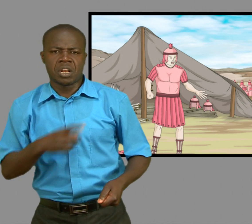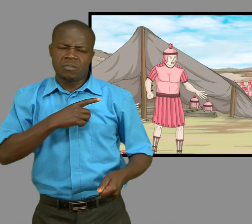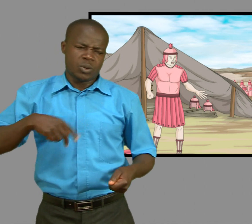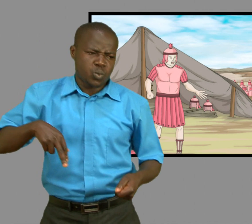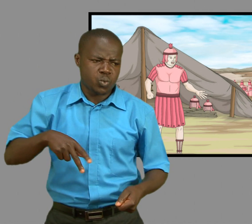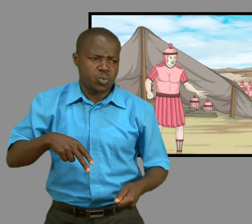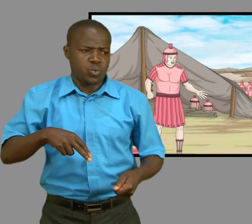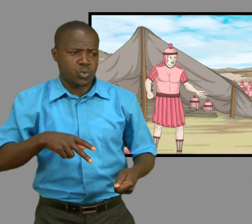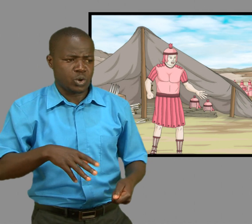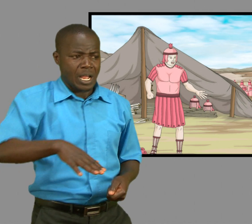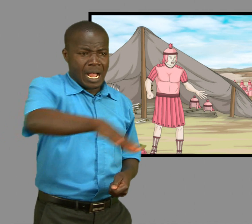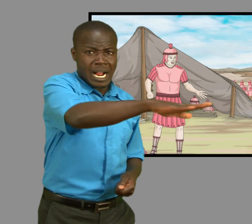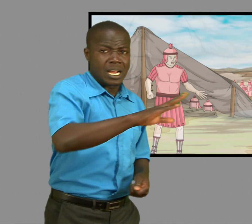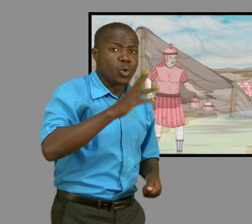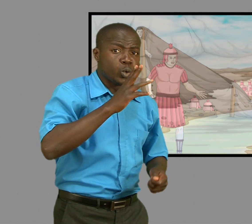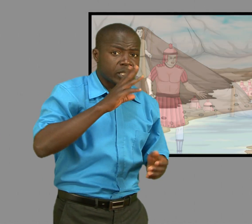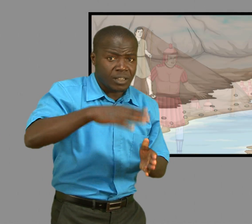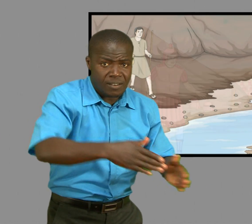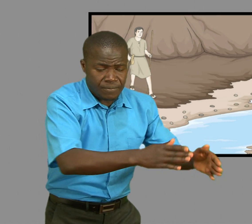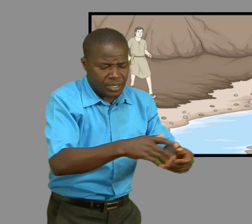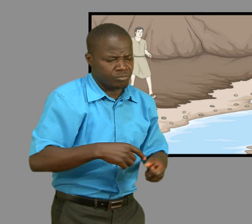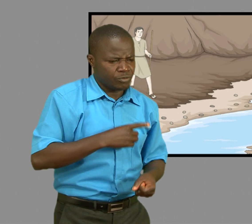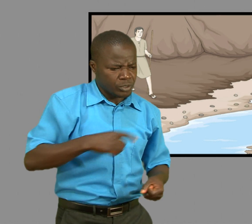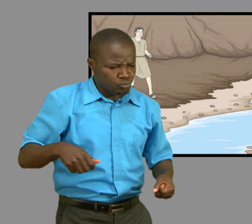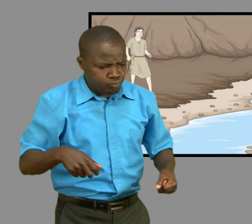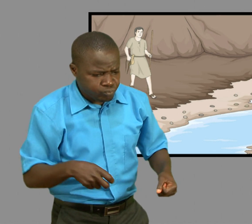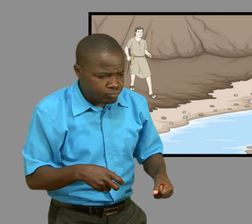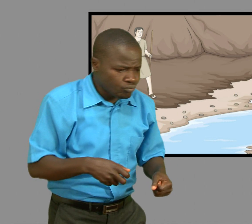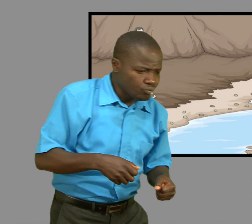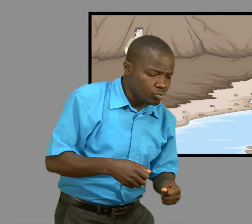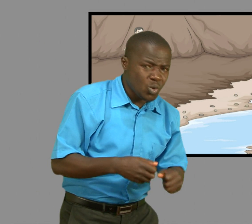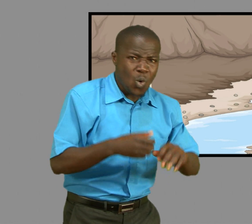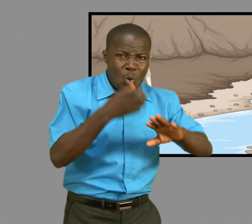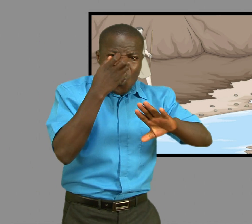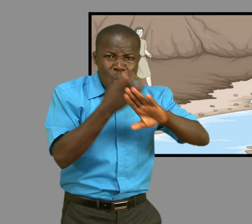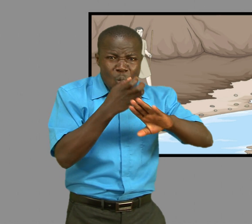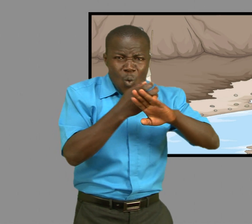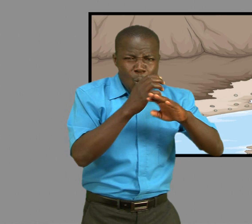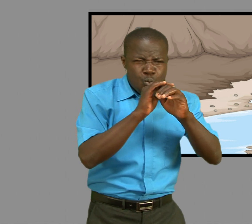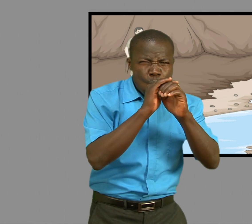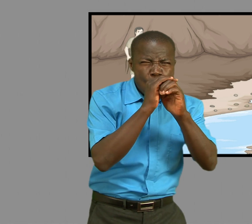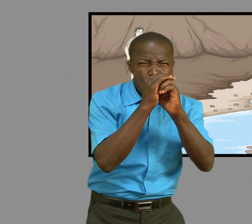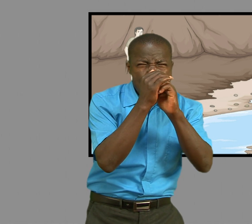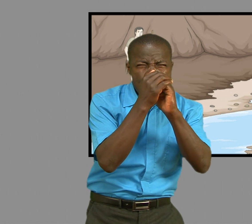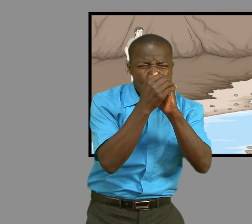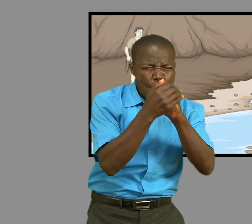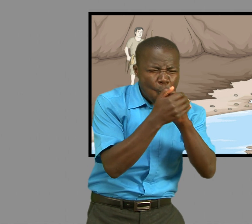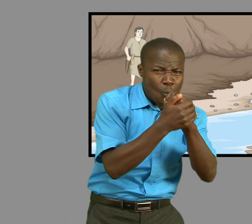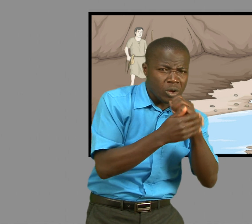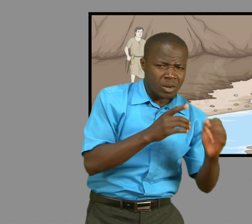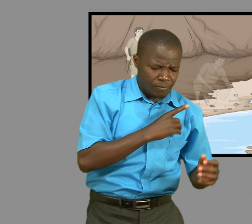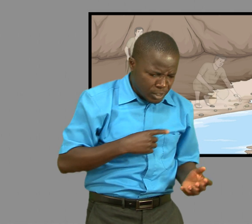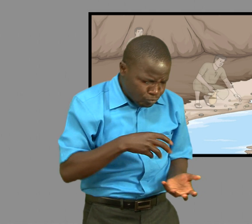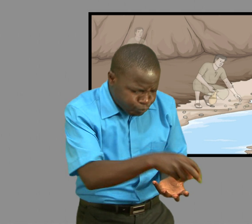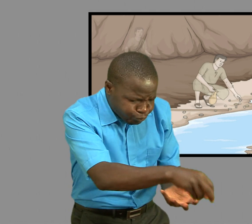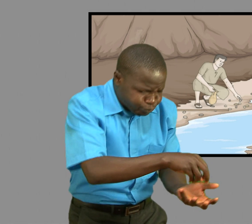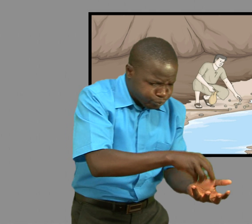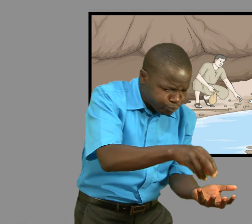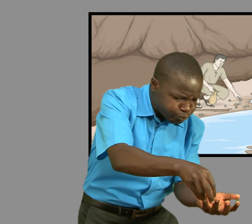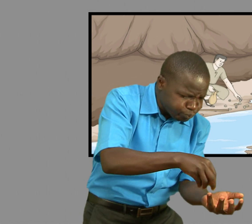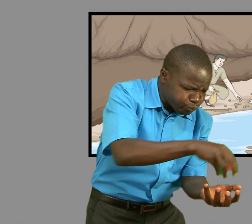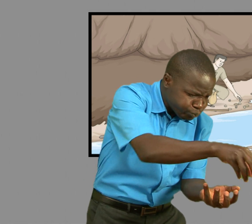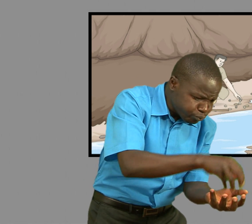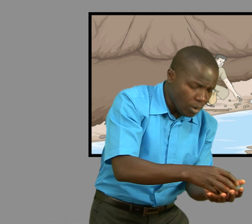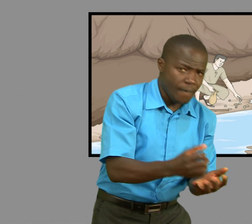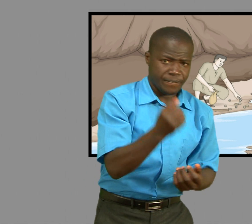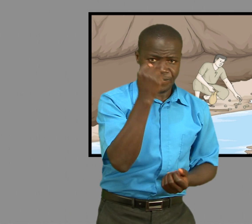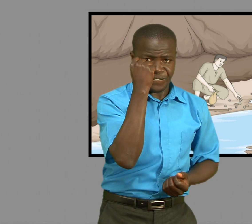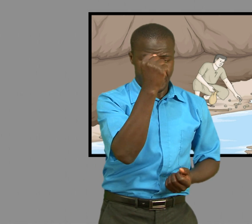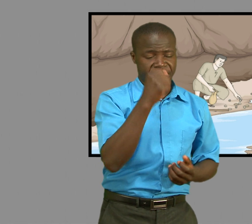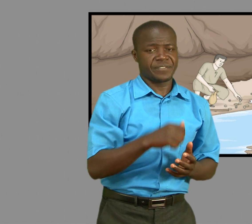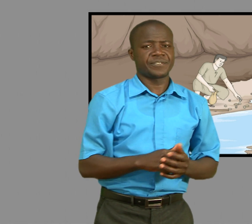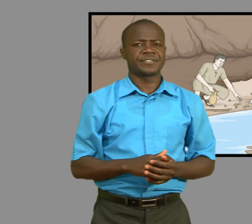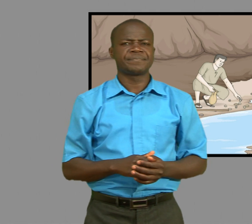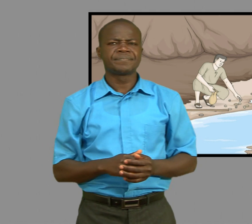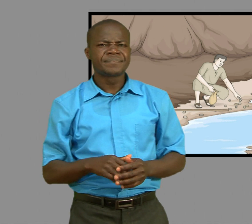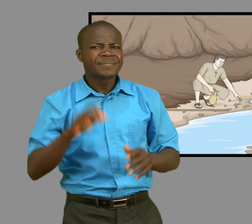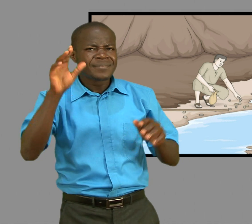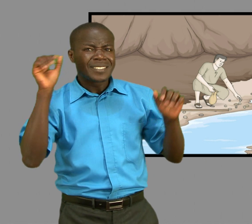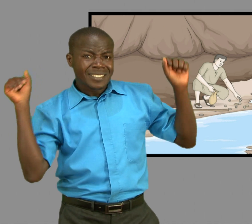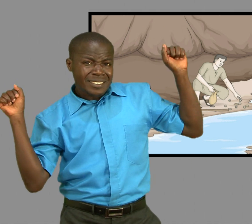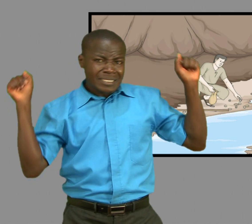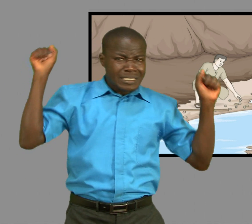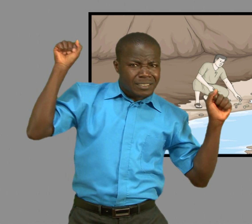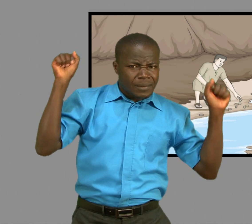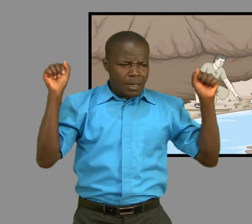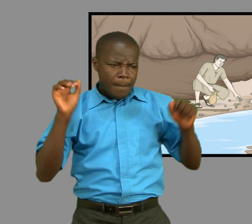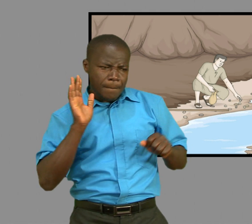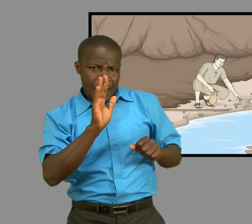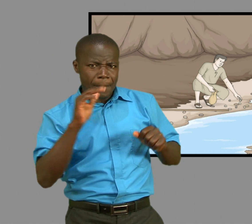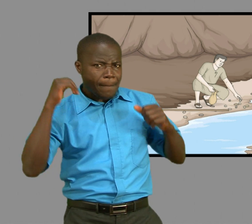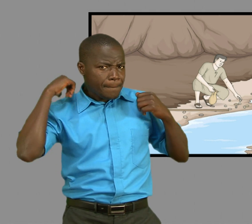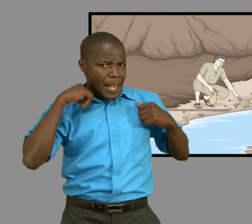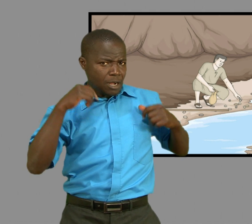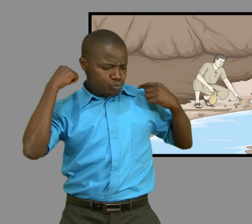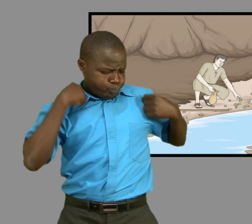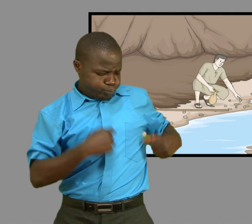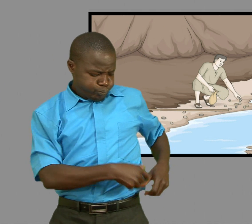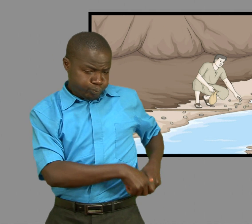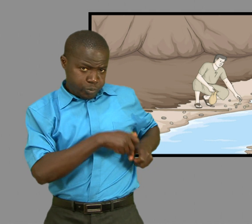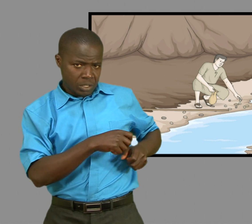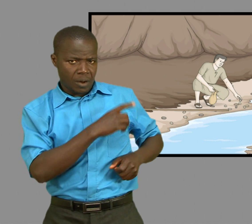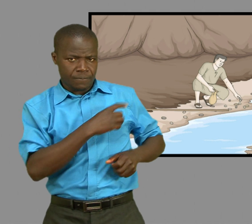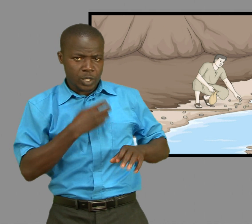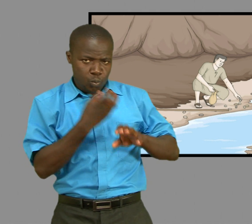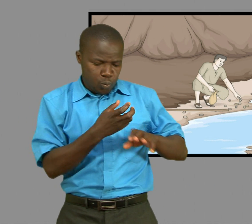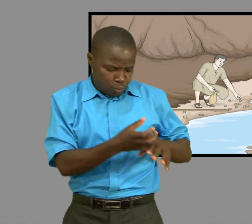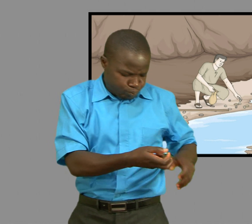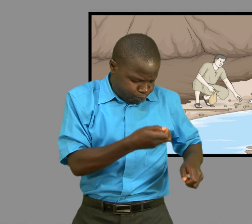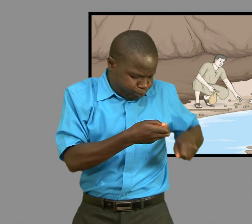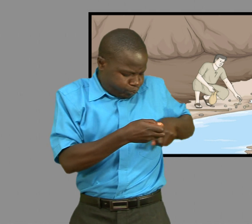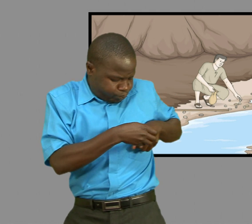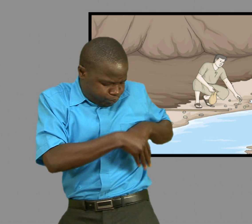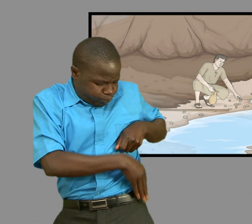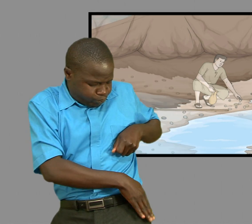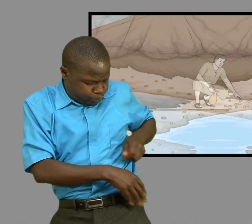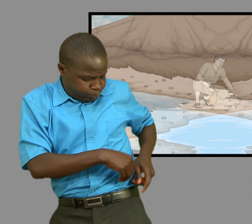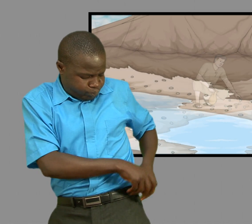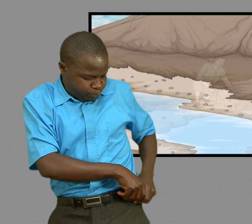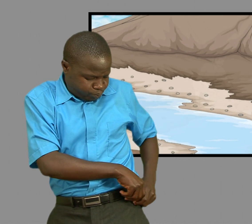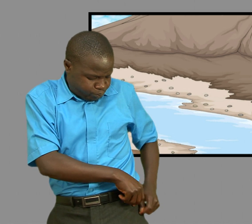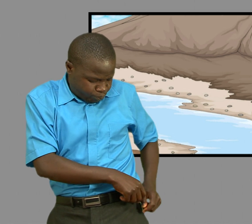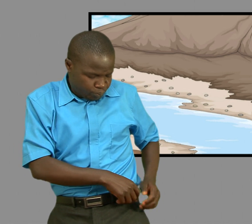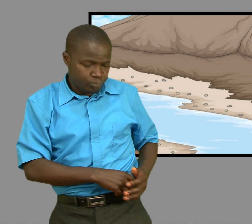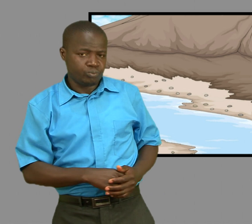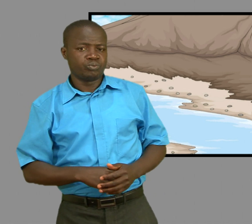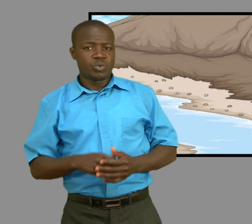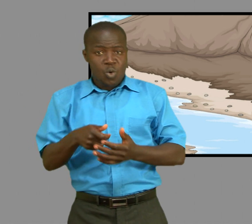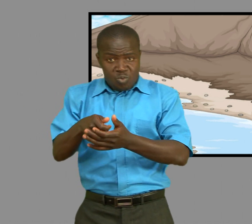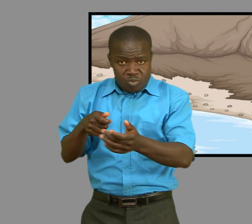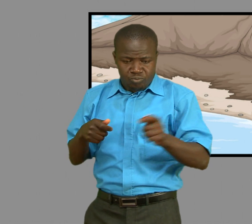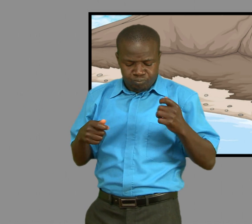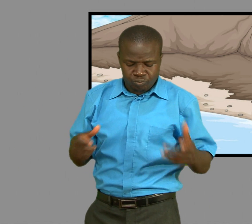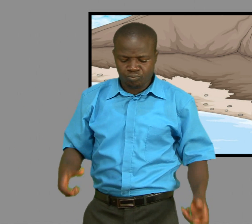And David took his staff in his hand, selected five smooth stones from the brook, and put them in the pouch of his shepherd’s bag.